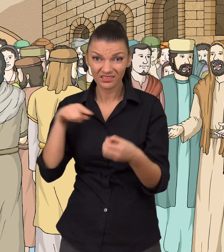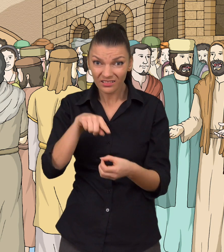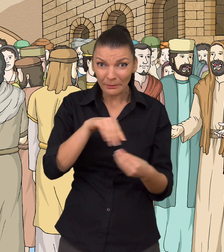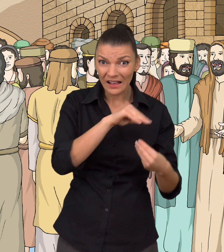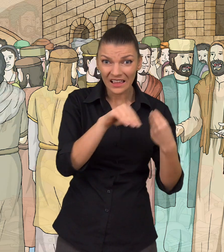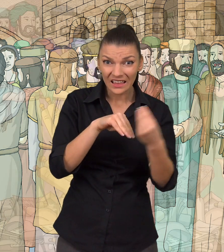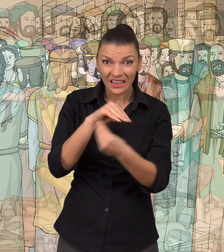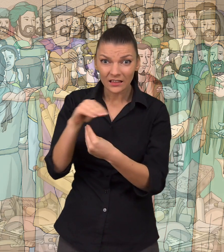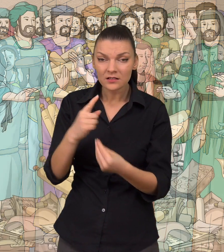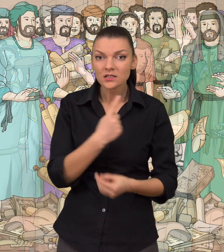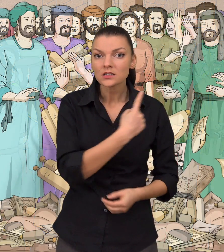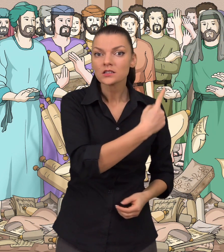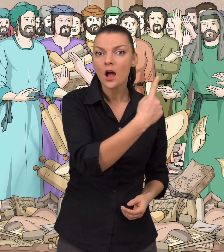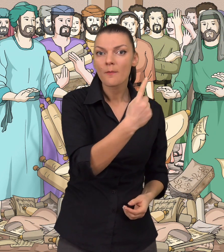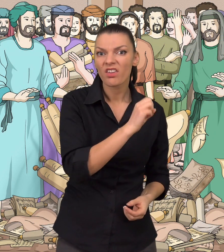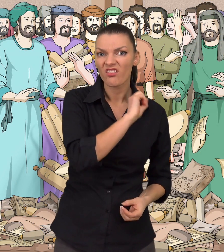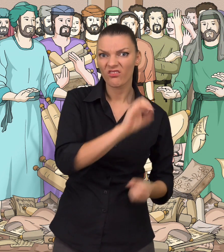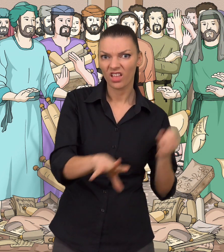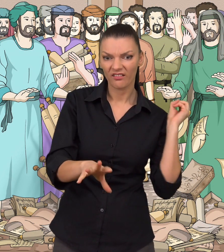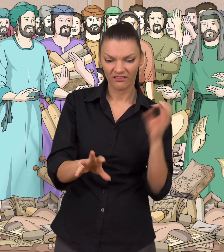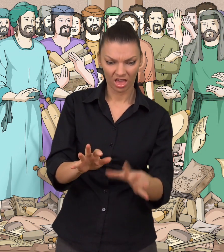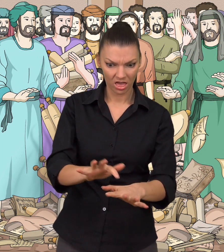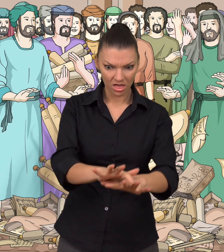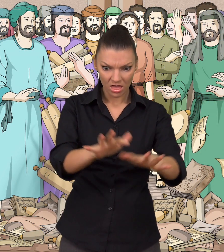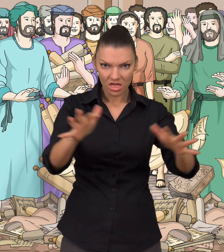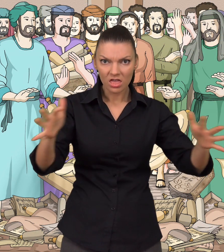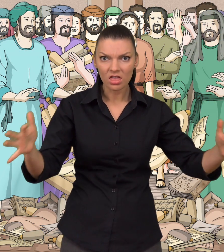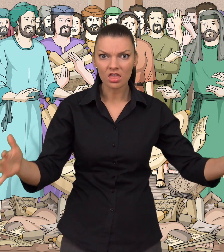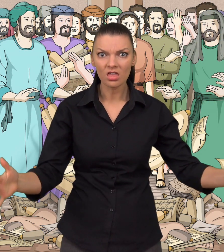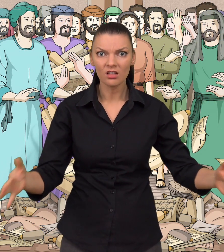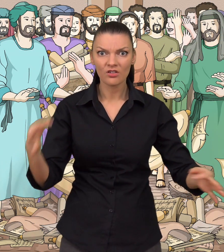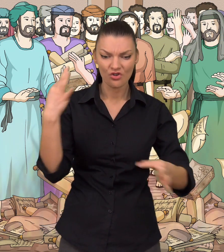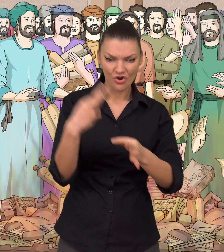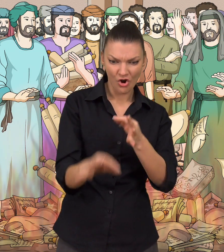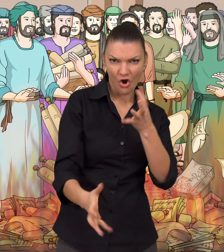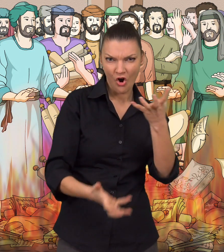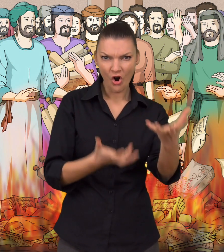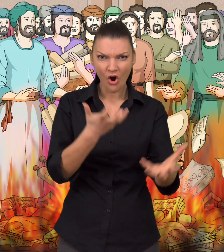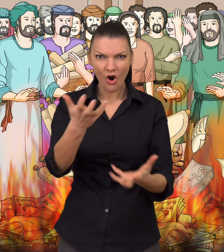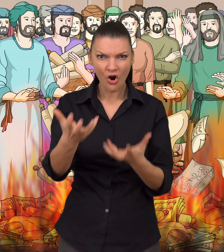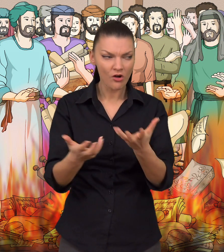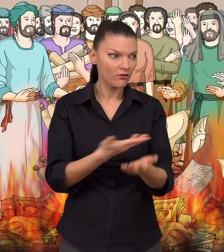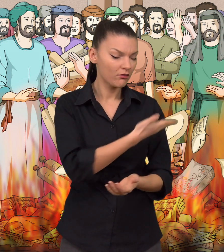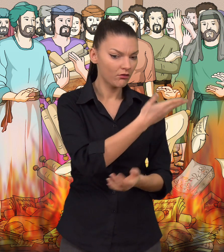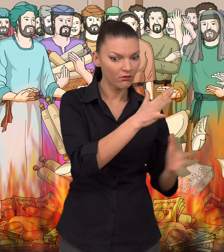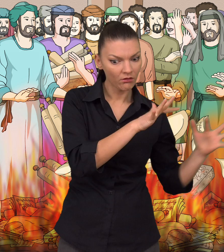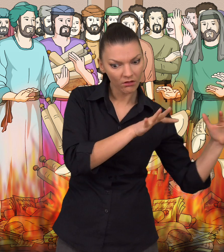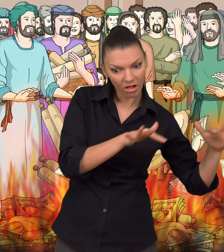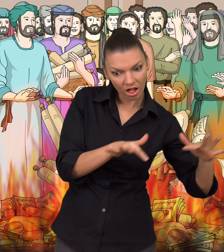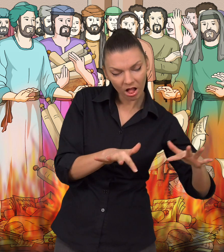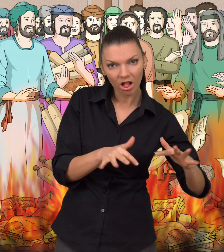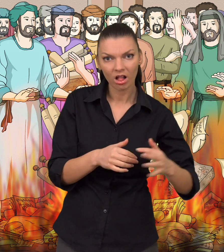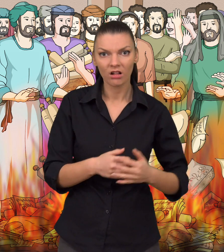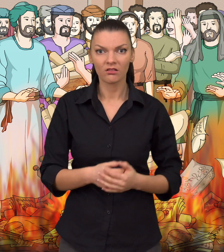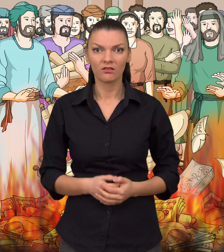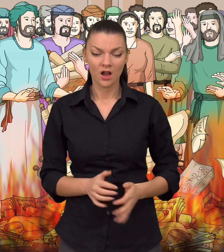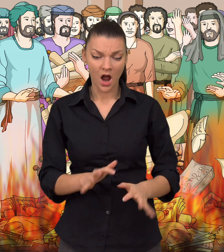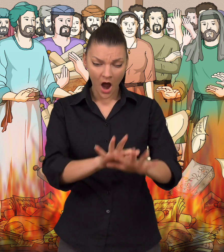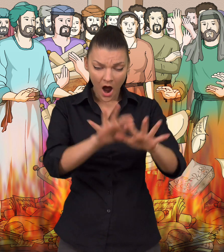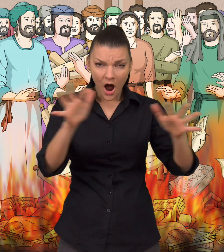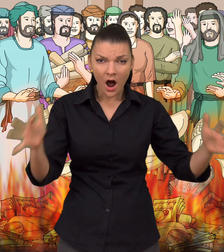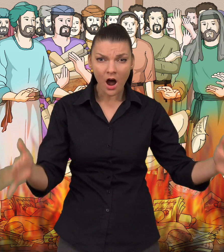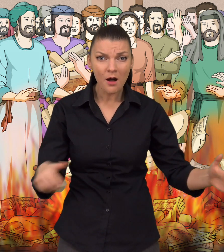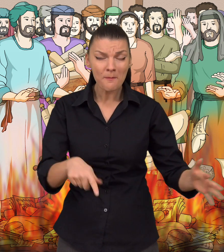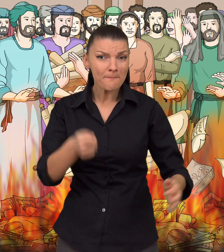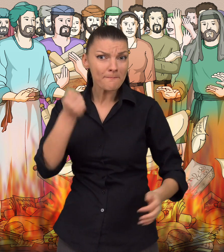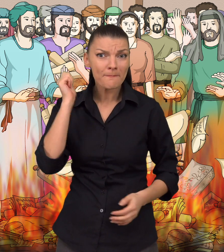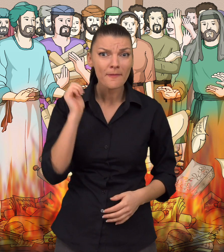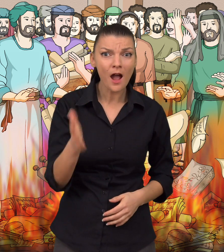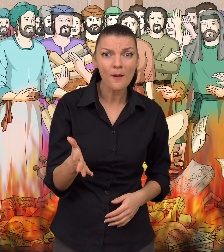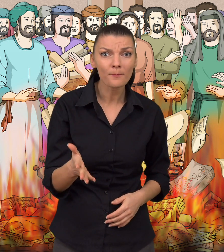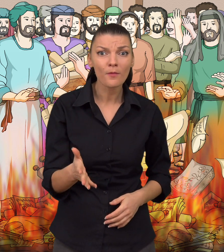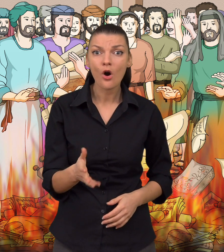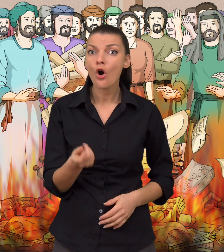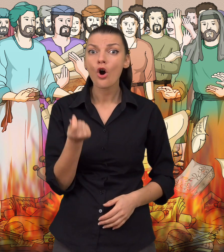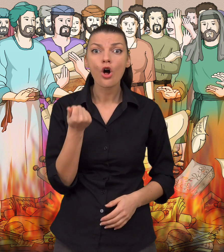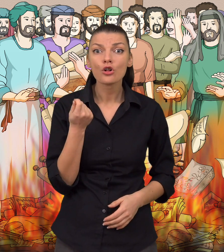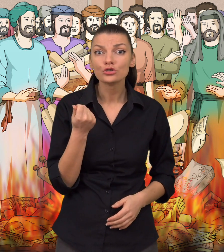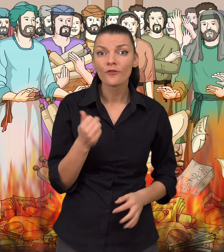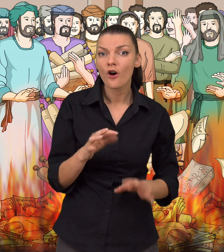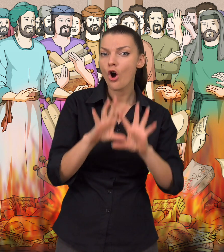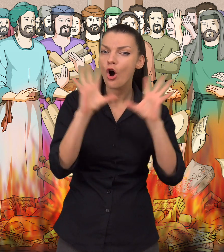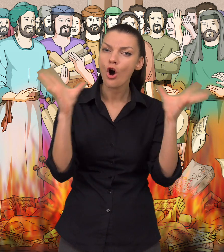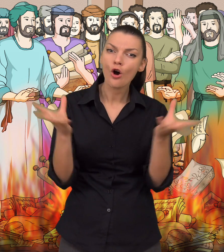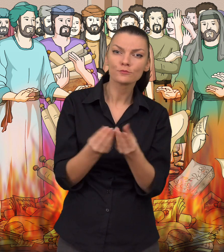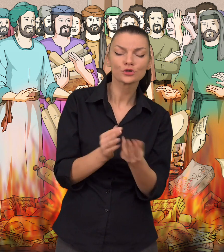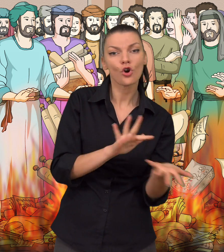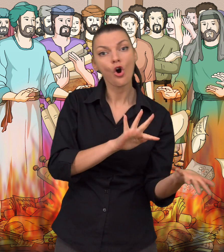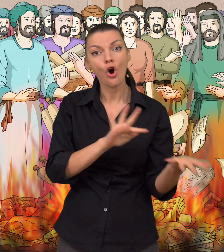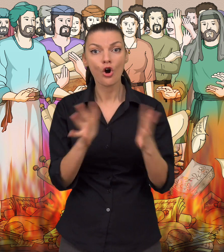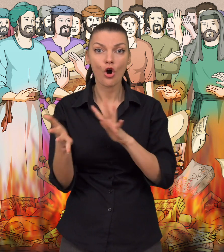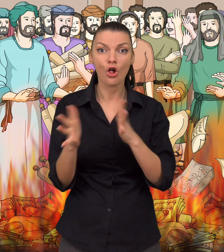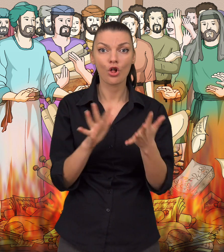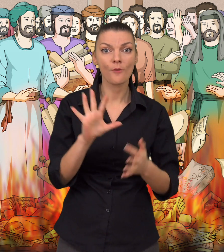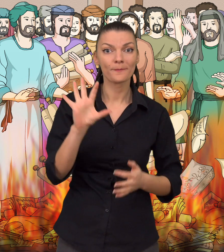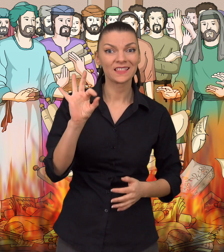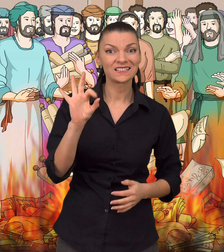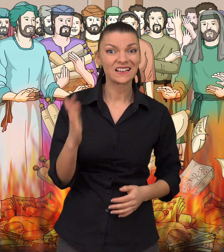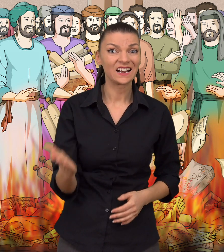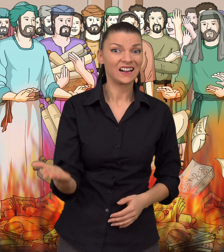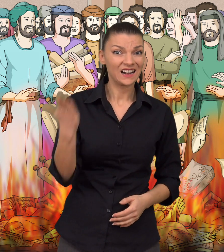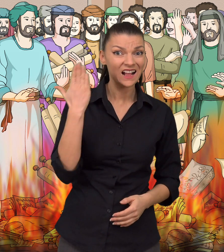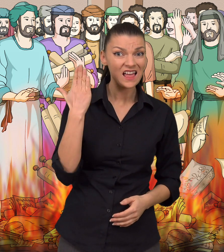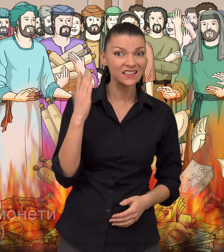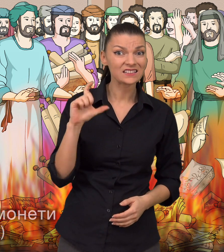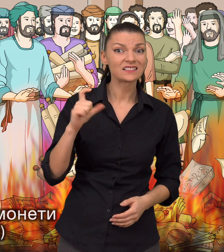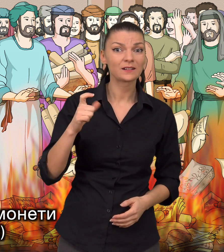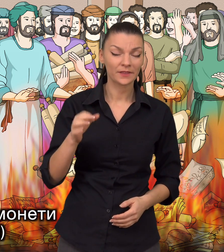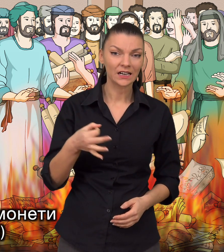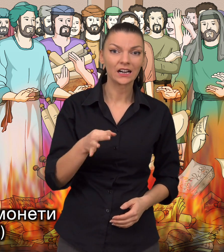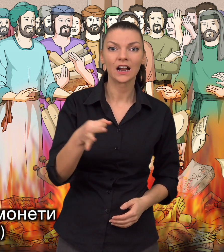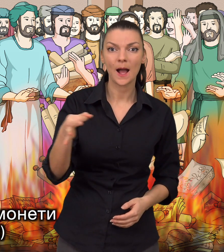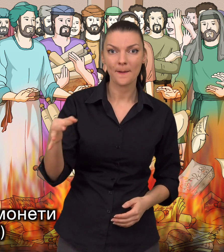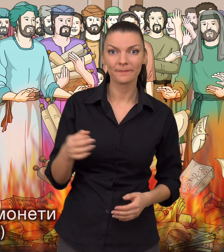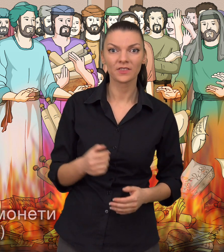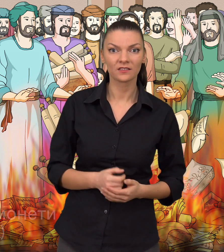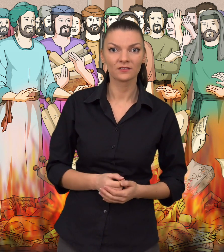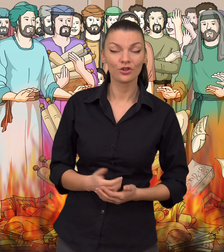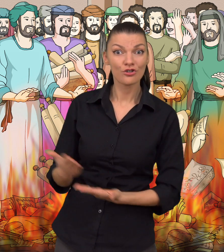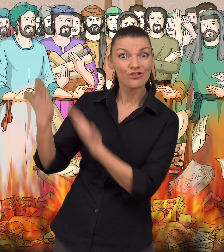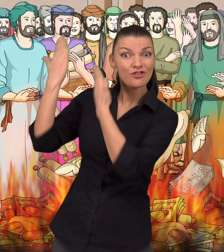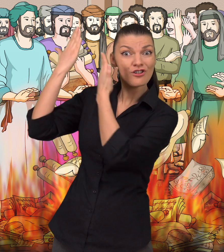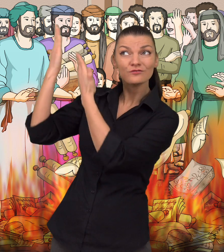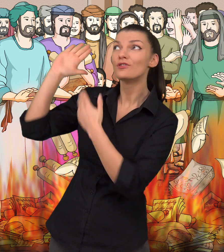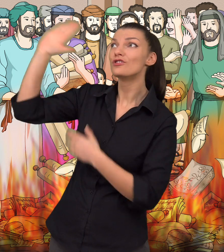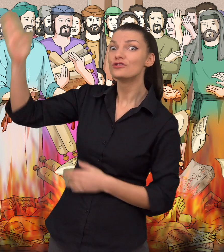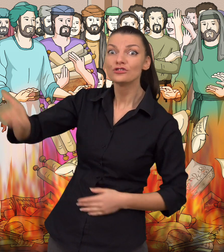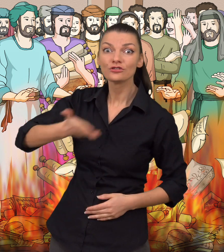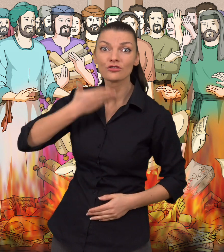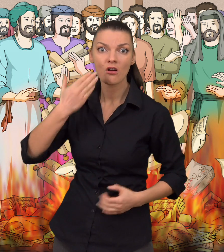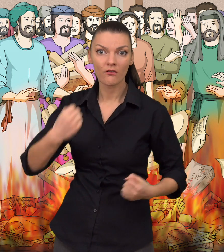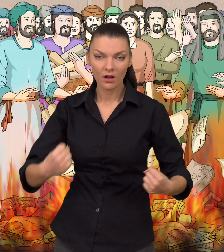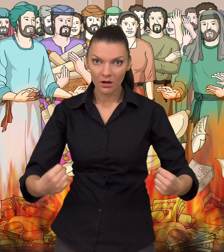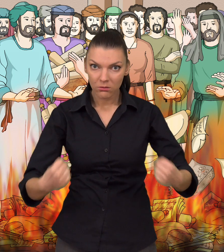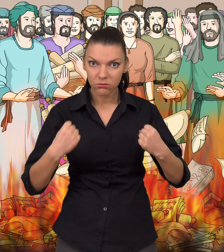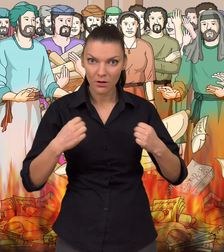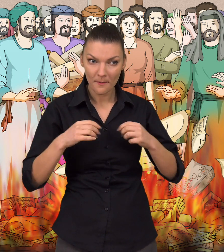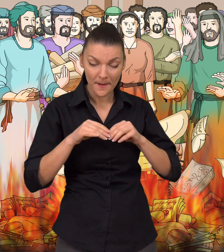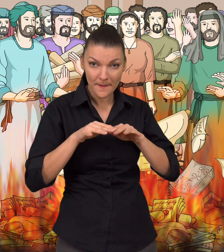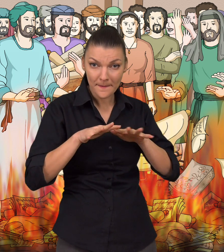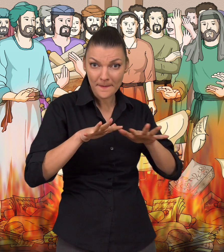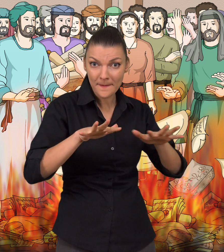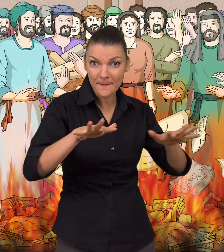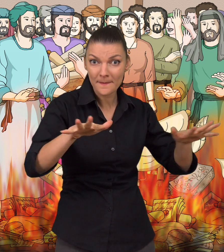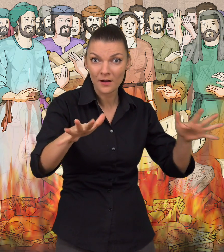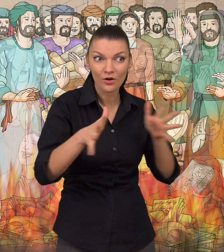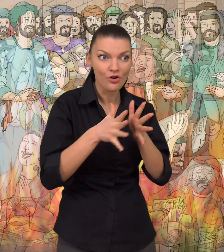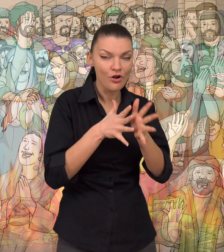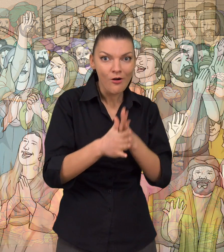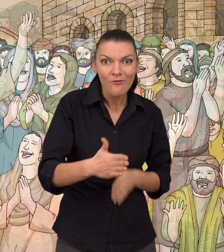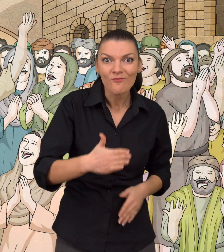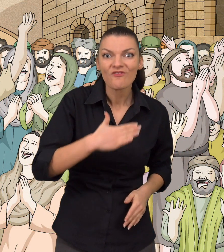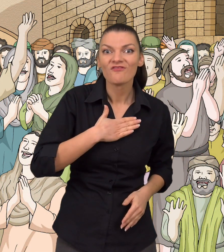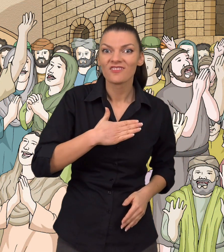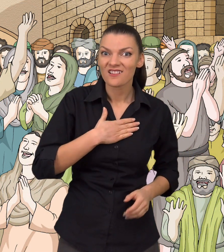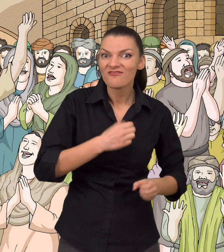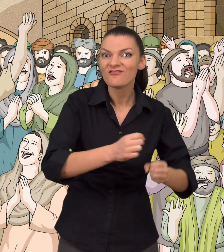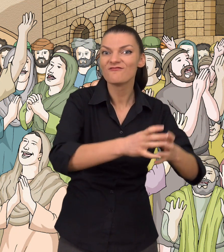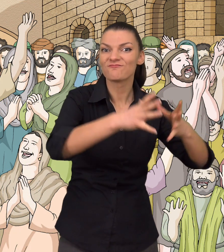And a number of those who had practiced magic arts brought their books and burned them in front of everyone. When the value of the books was calculated, the total came to fifty thousand drachmas.